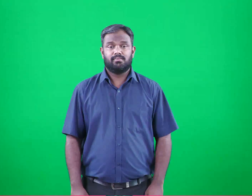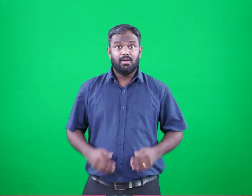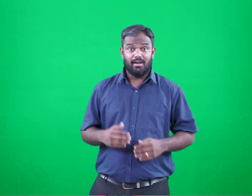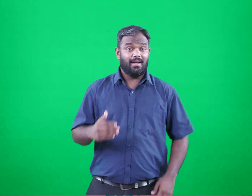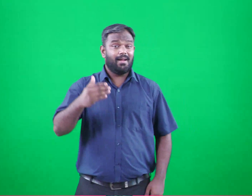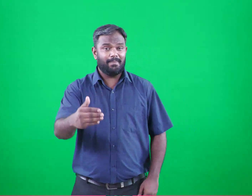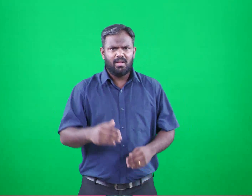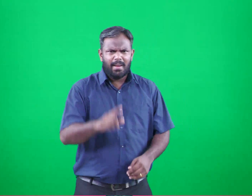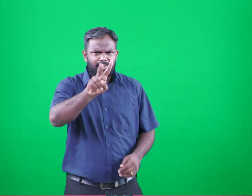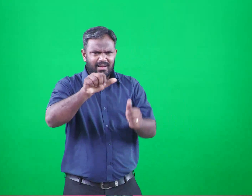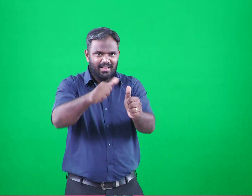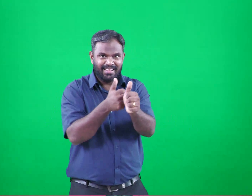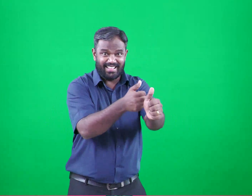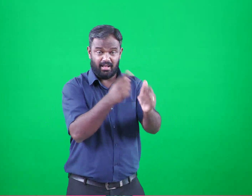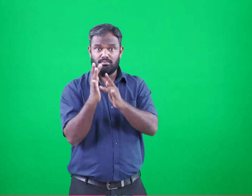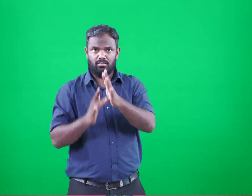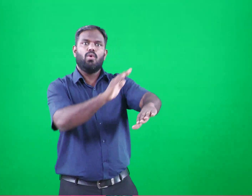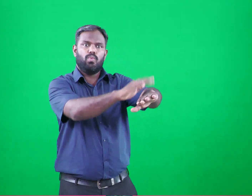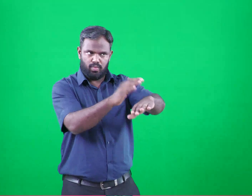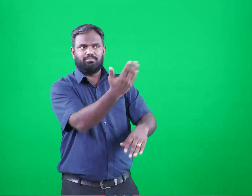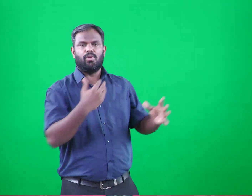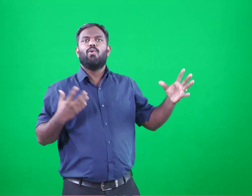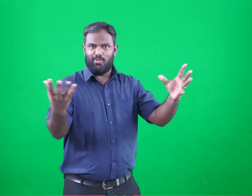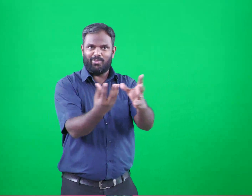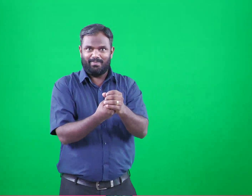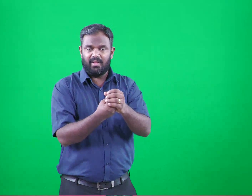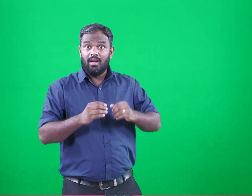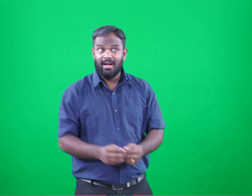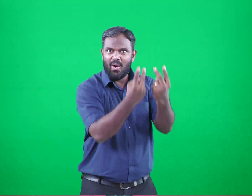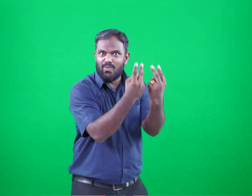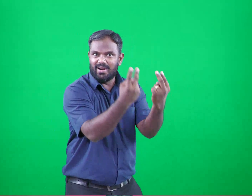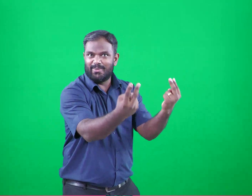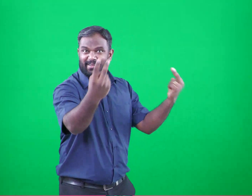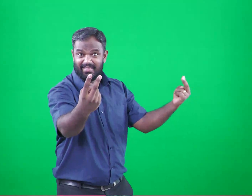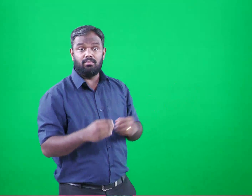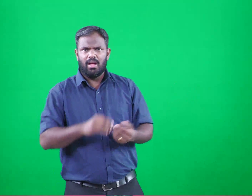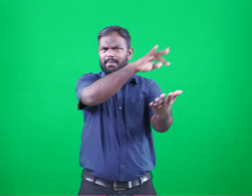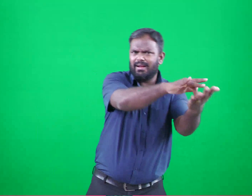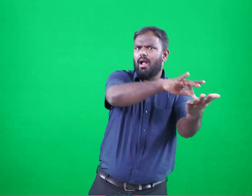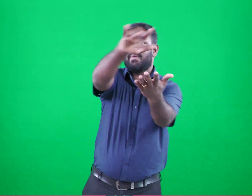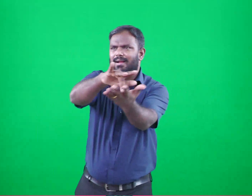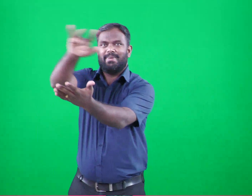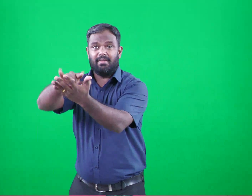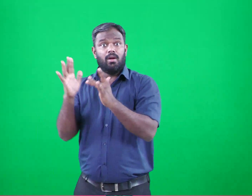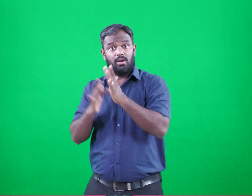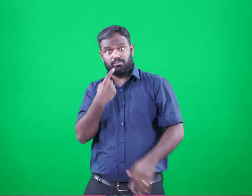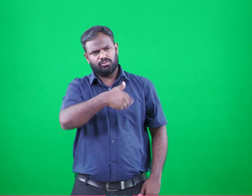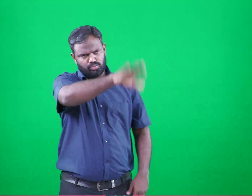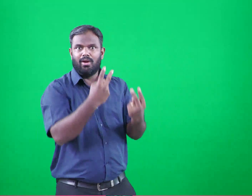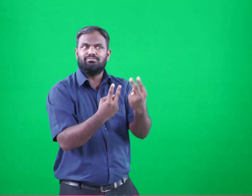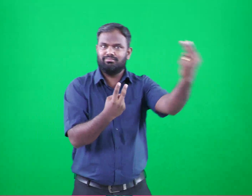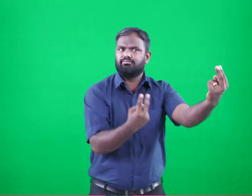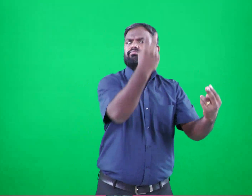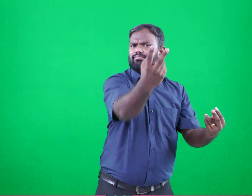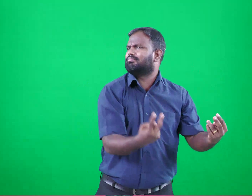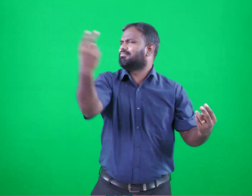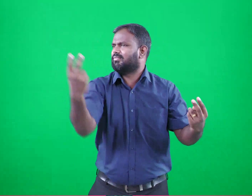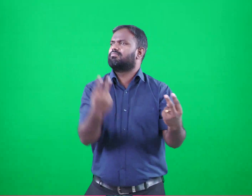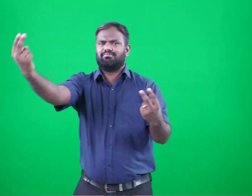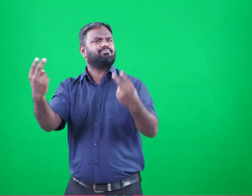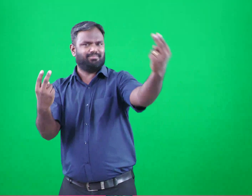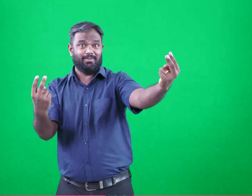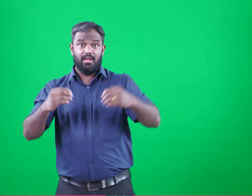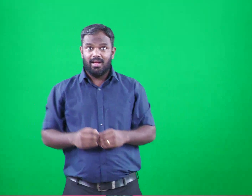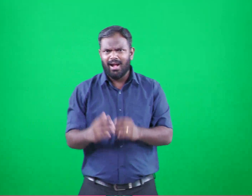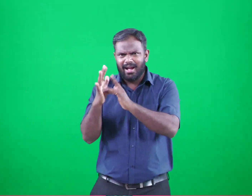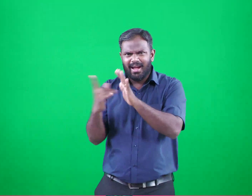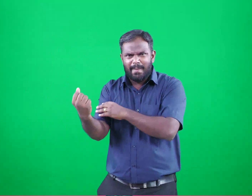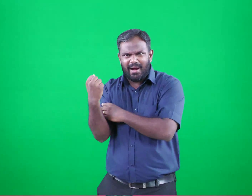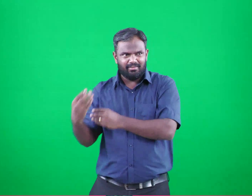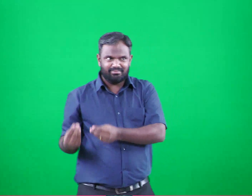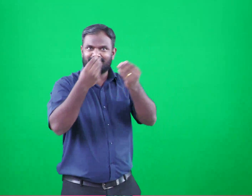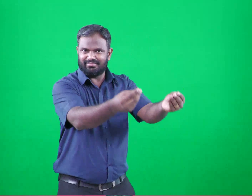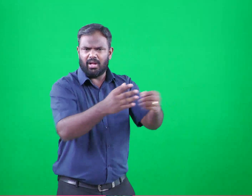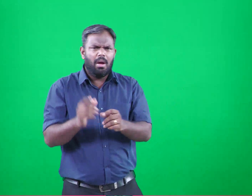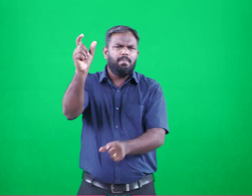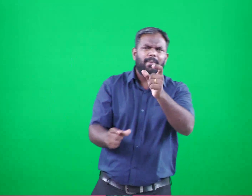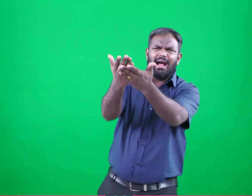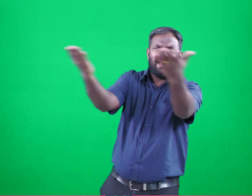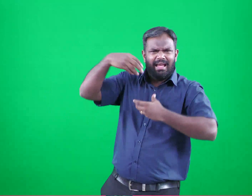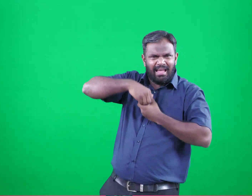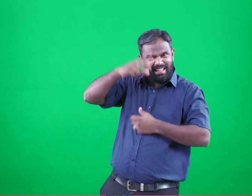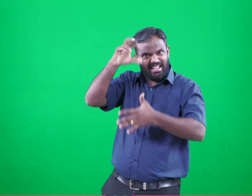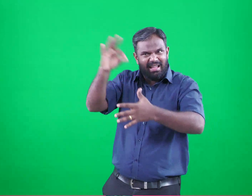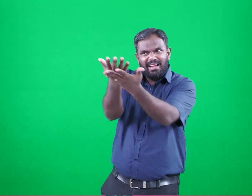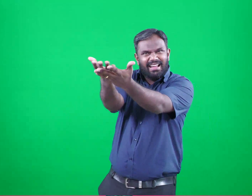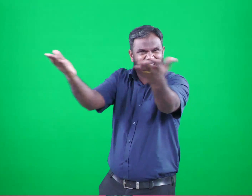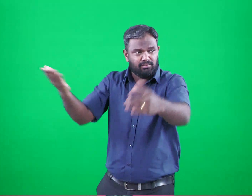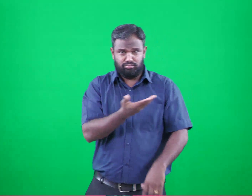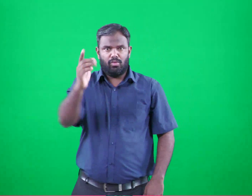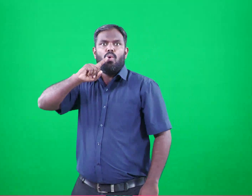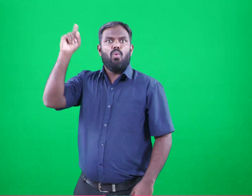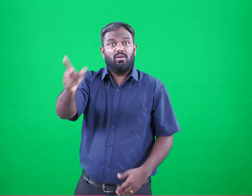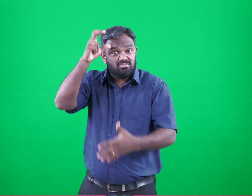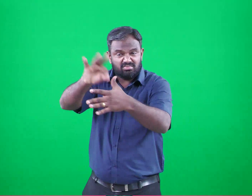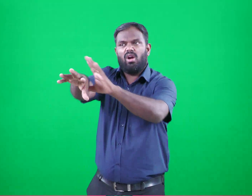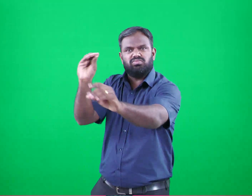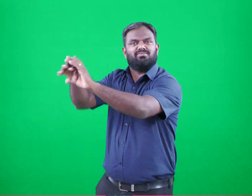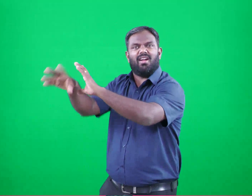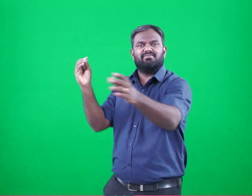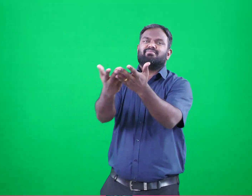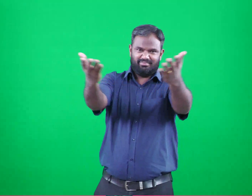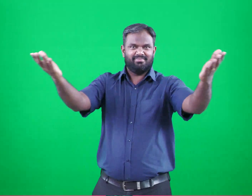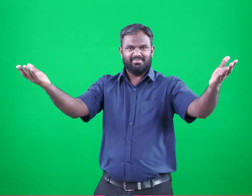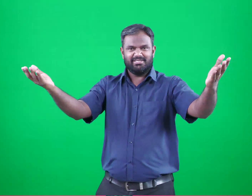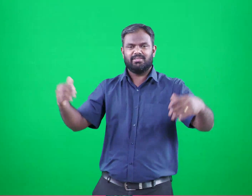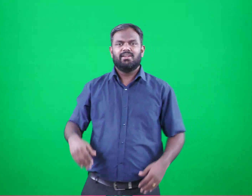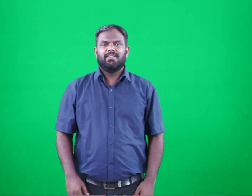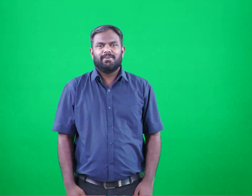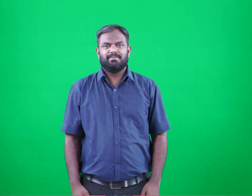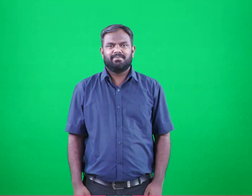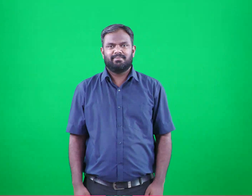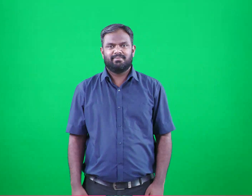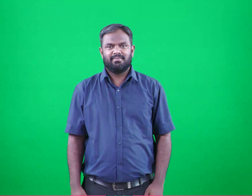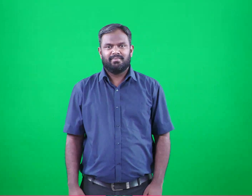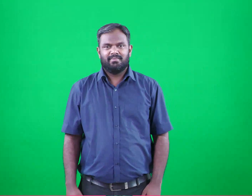Then Jesus called the Twelve to Him and began to send them out two by two, giving them authority over unclean spirits.